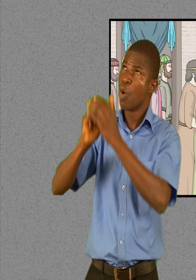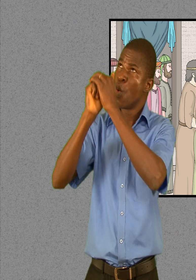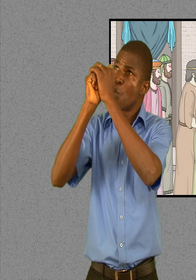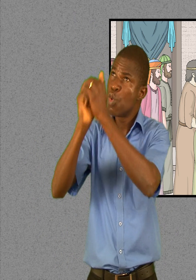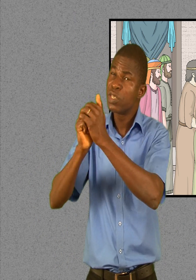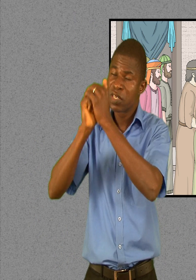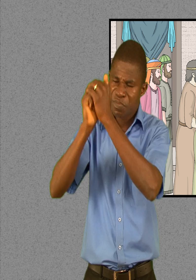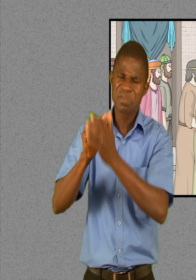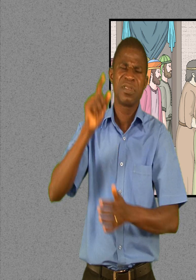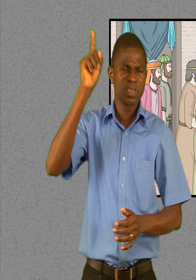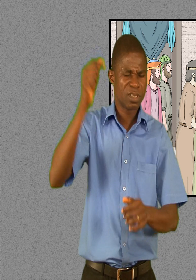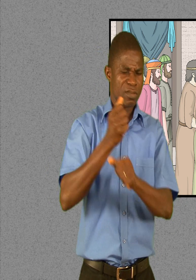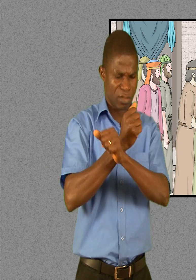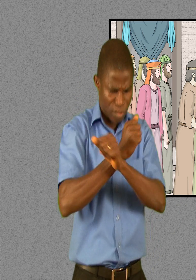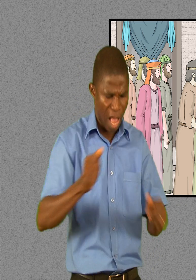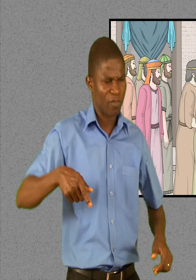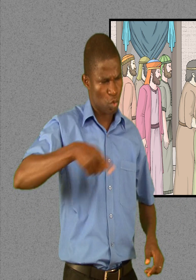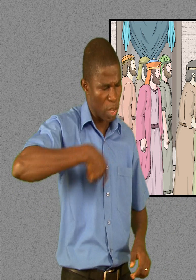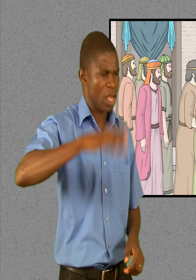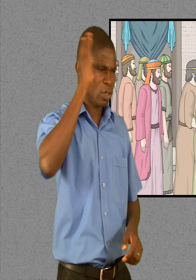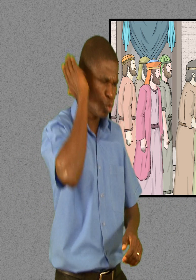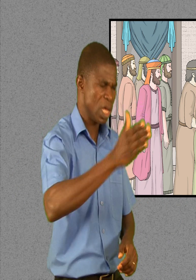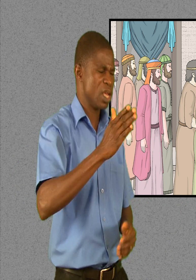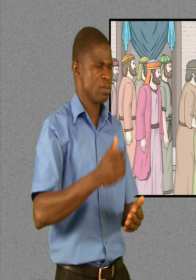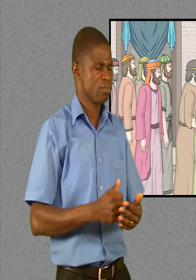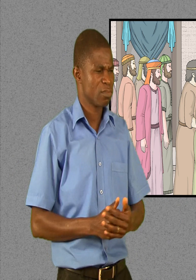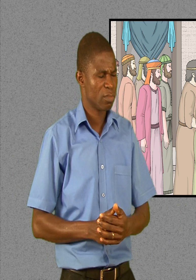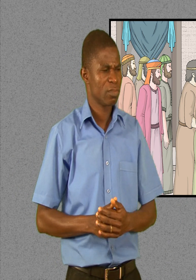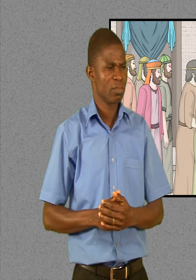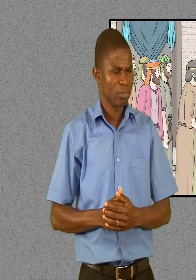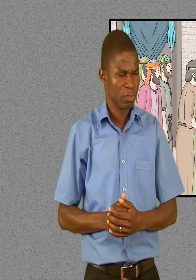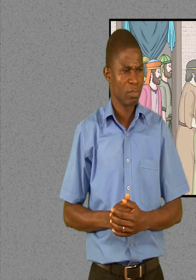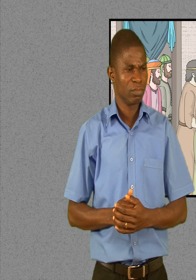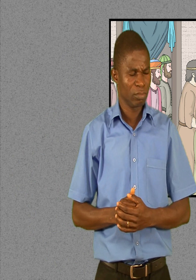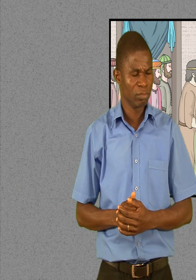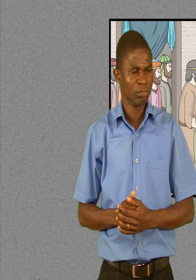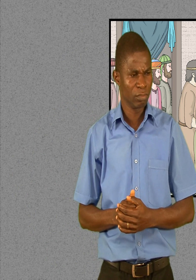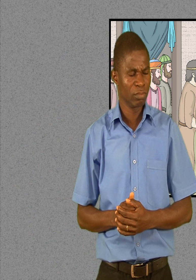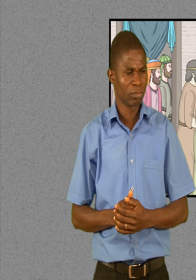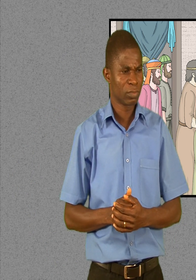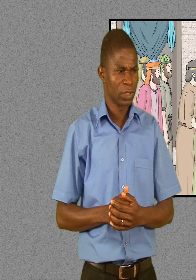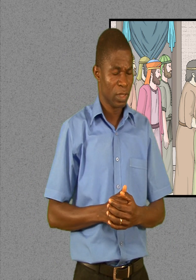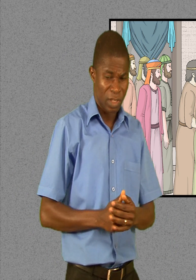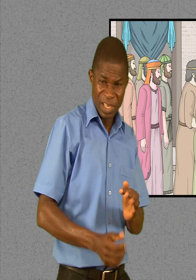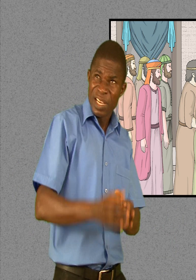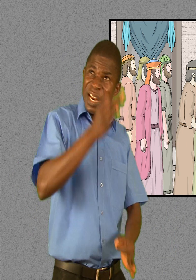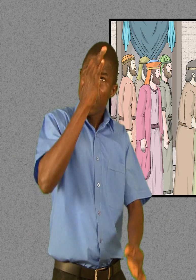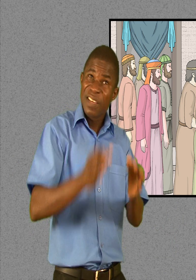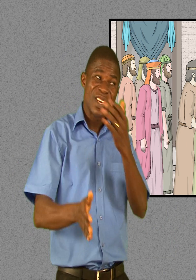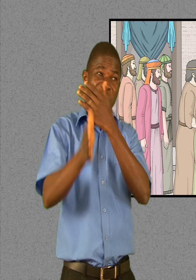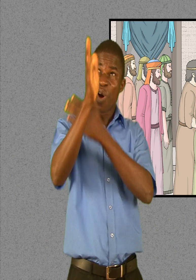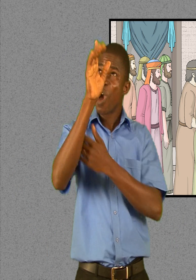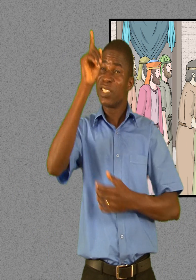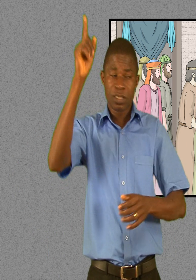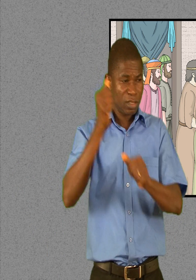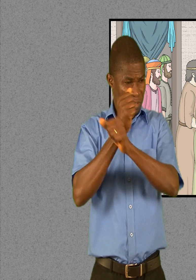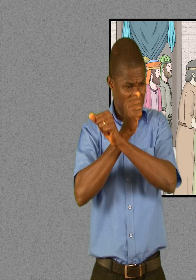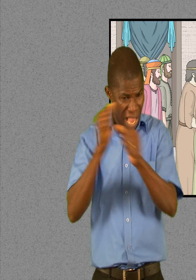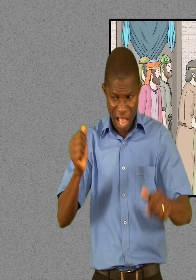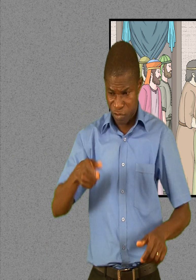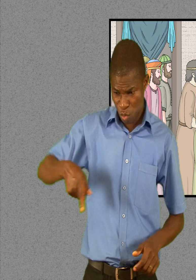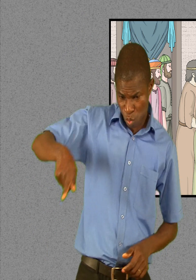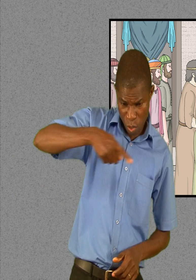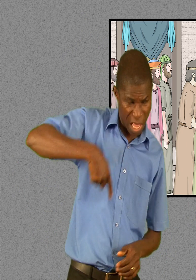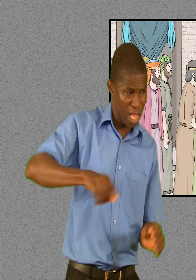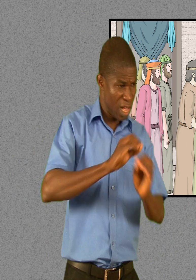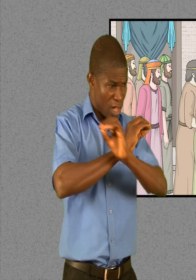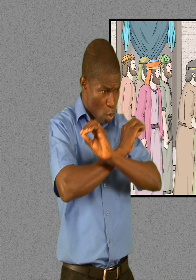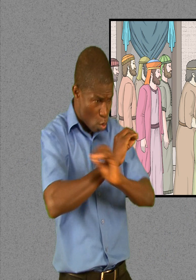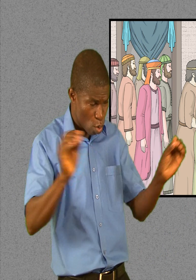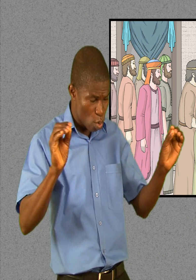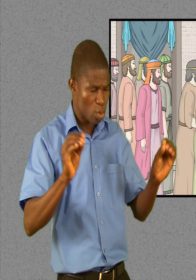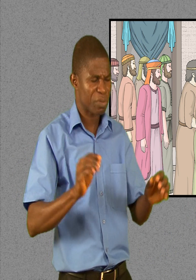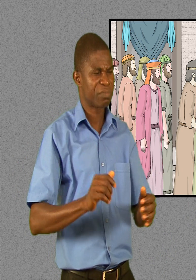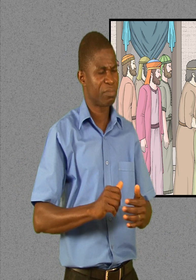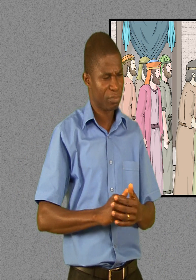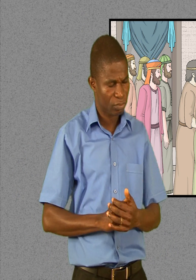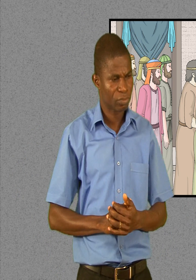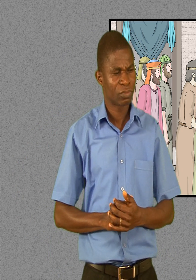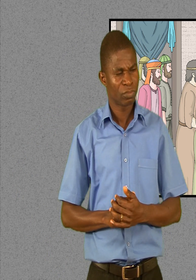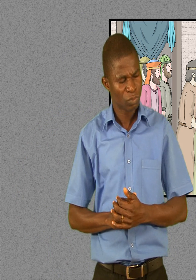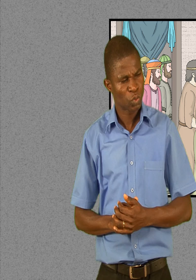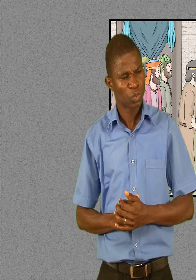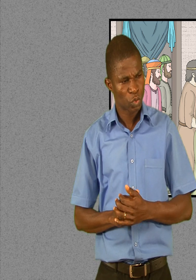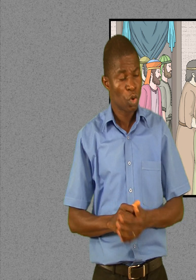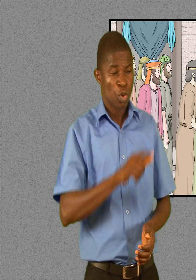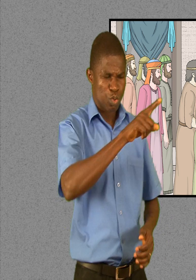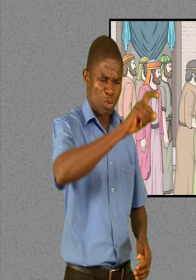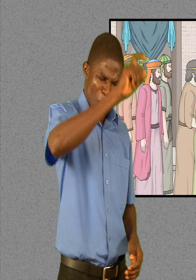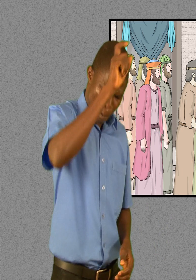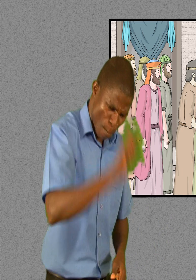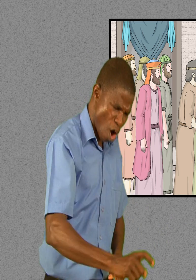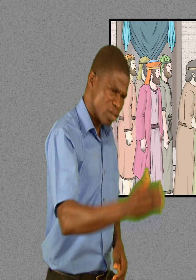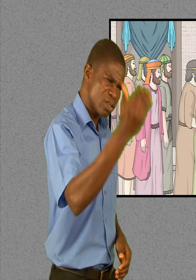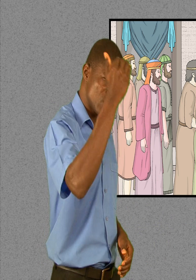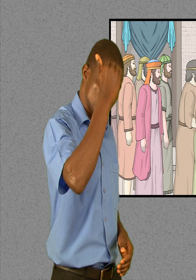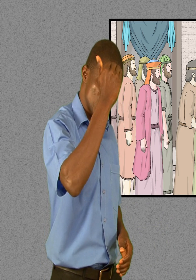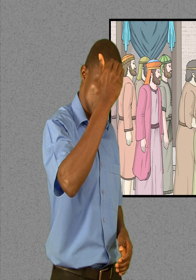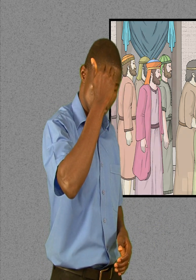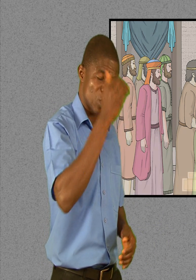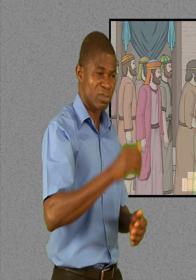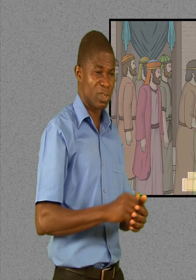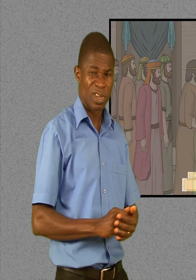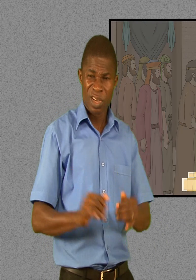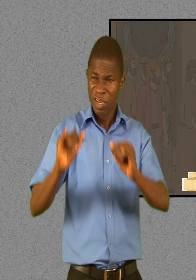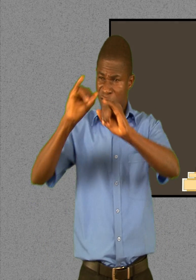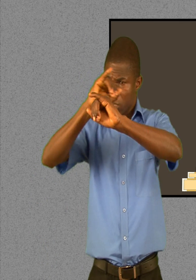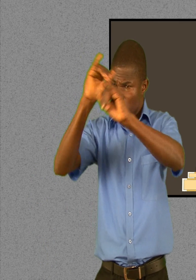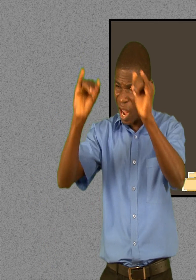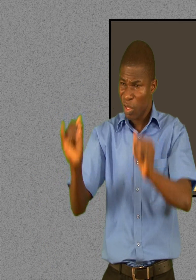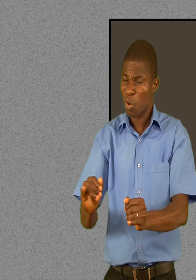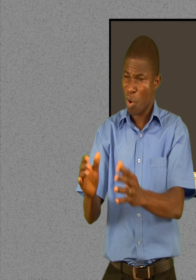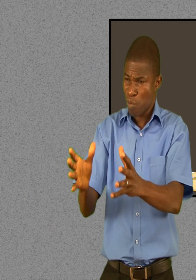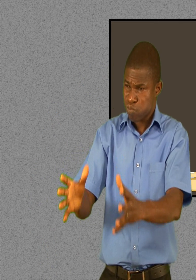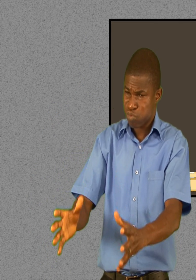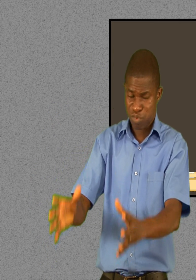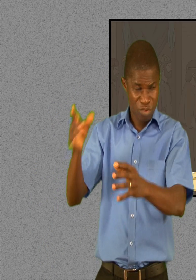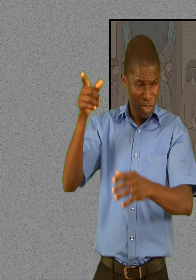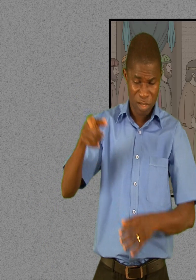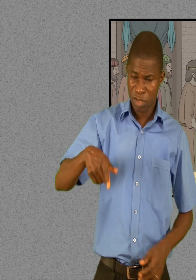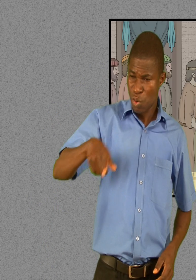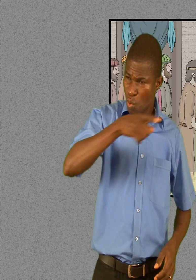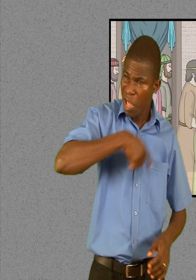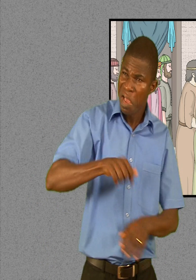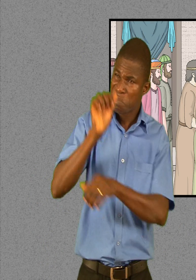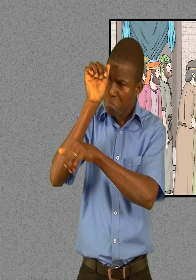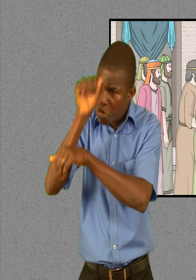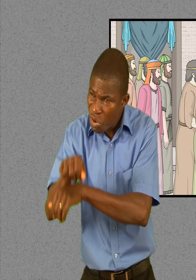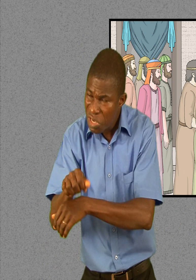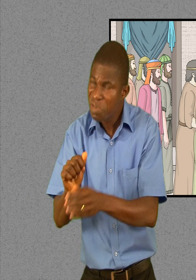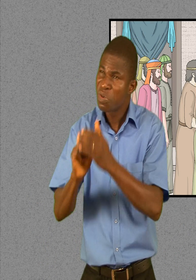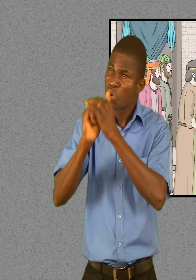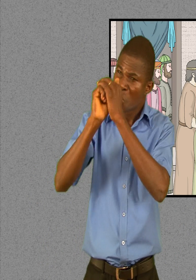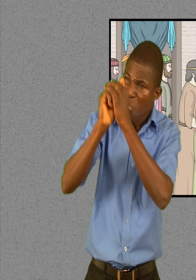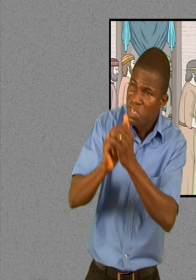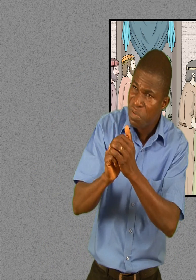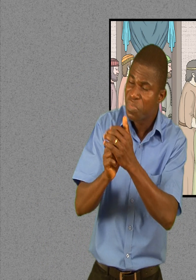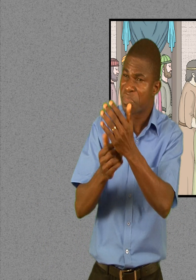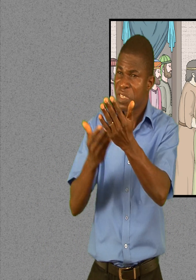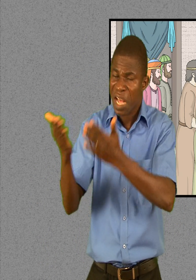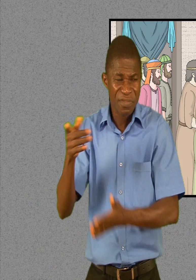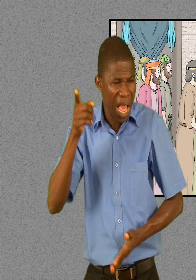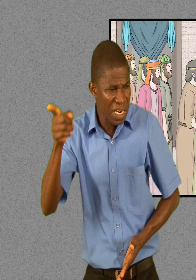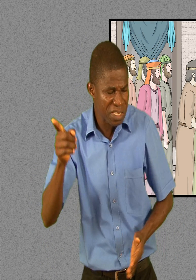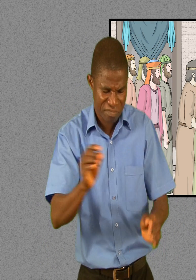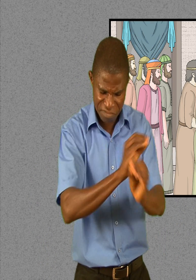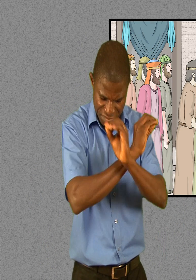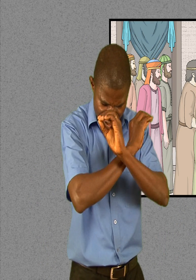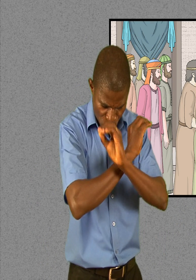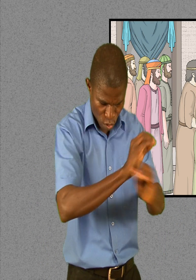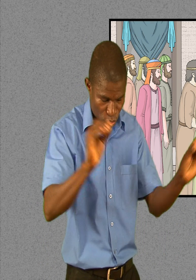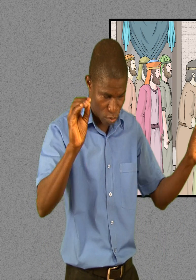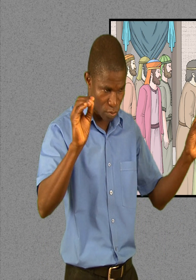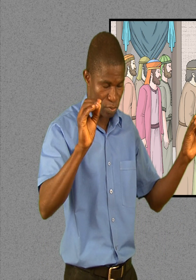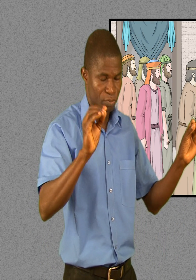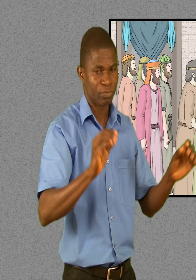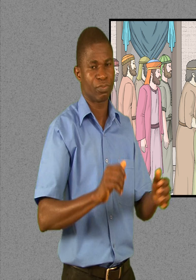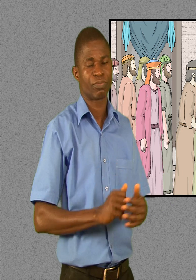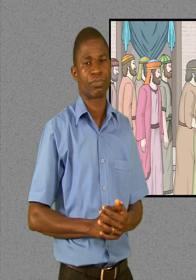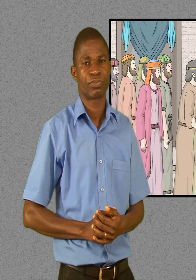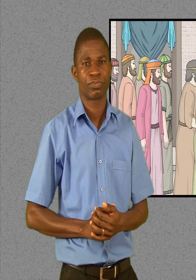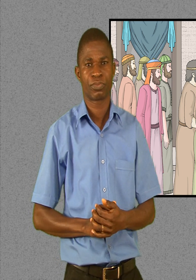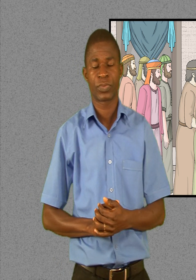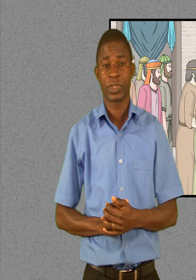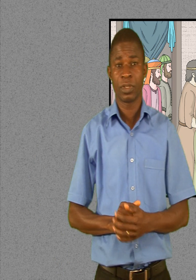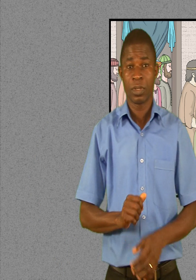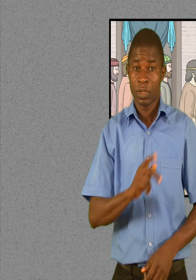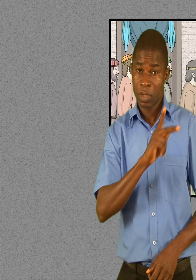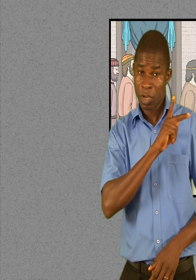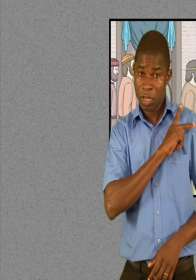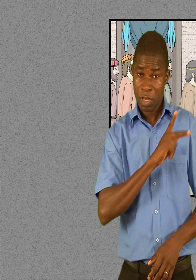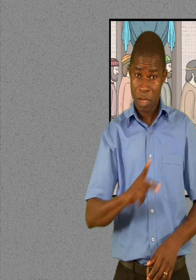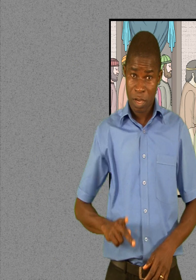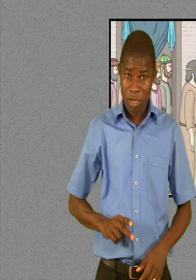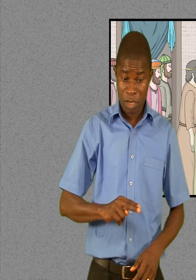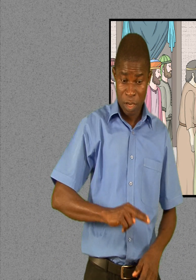But even if He does not, let it be known to you, O king, that we will not serve your gods or worship the golden statue you have set up.”